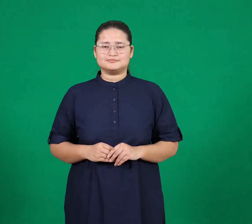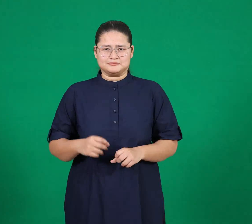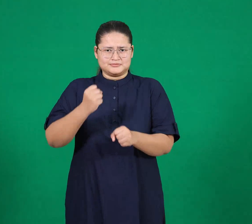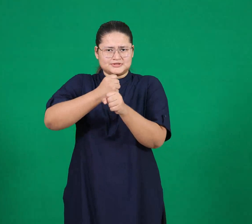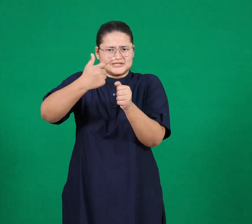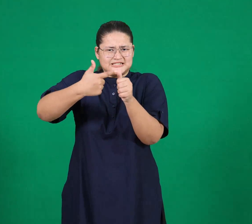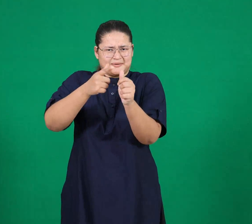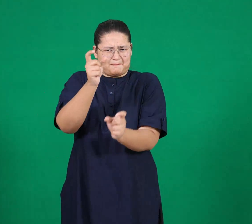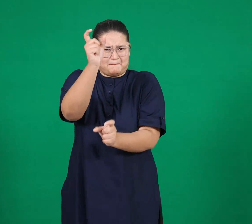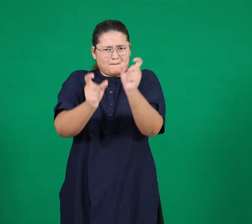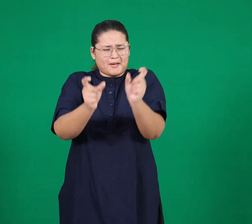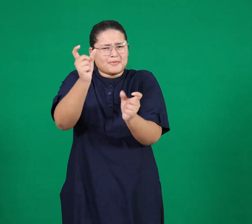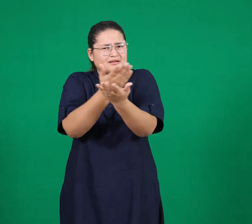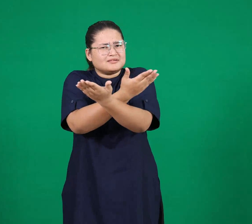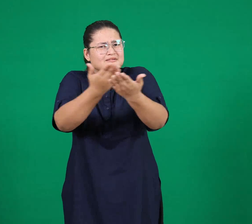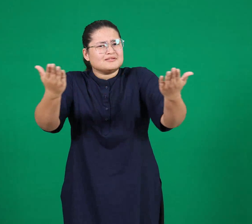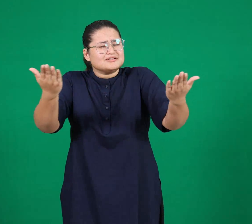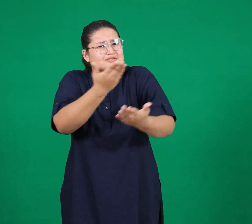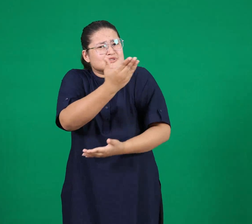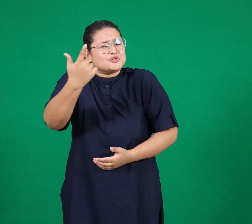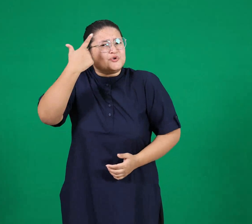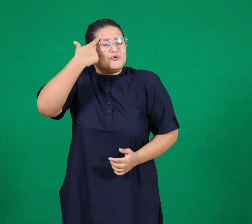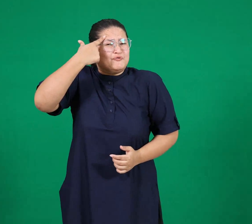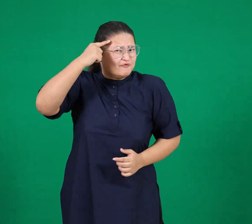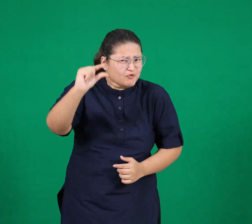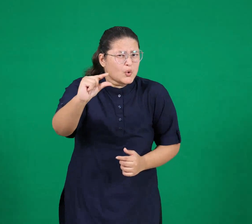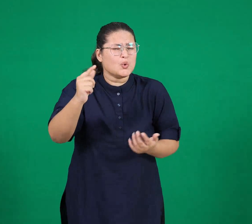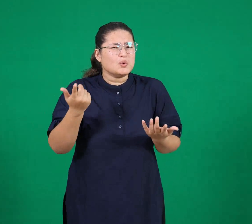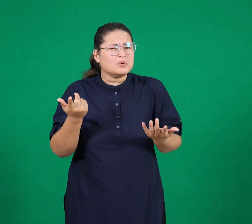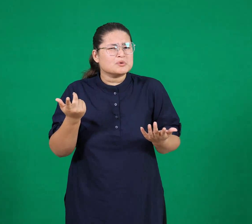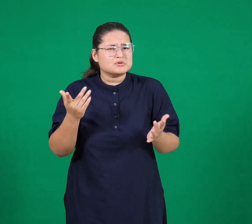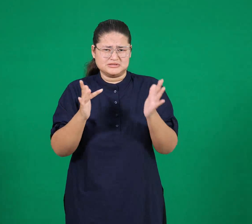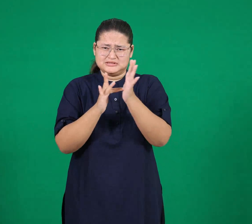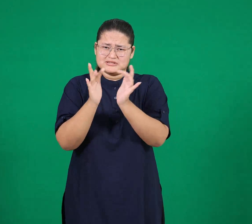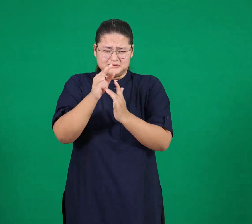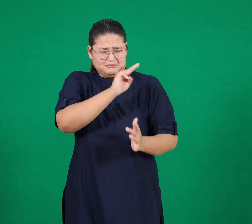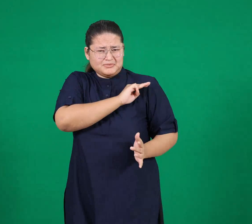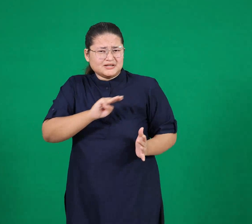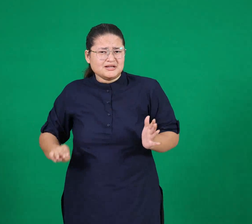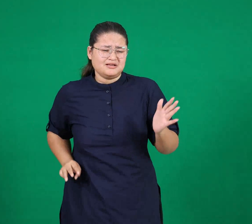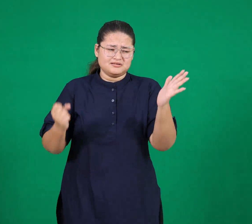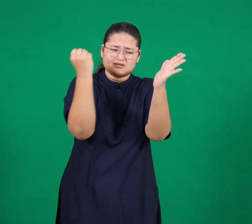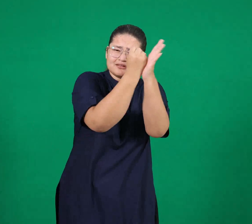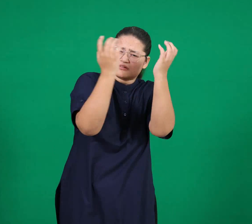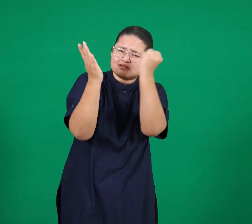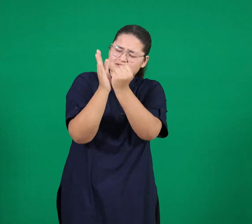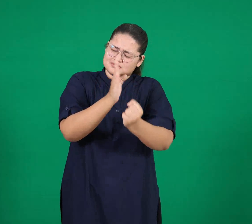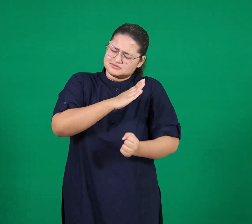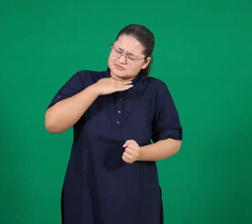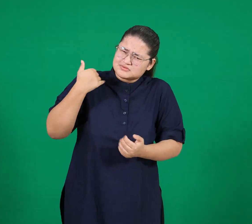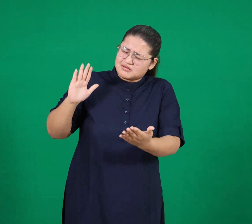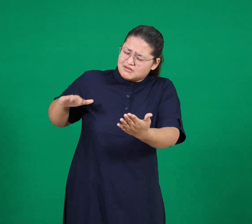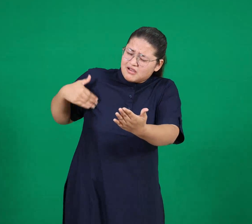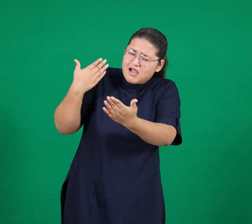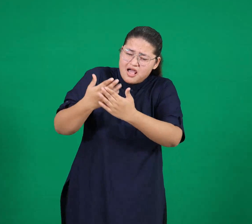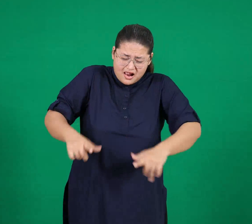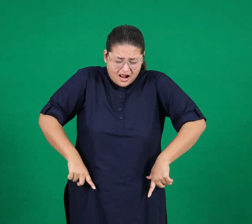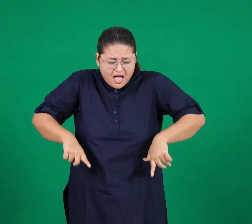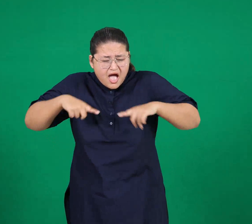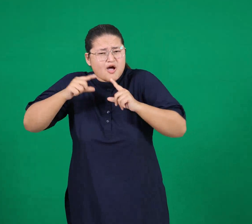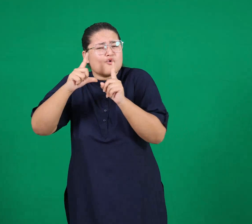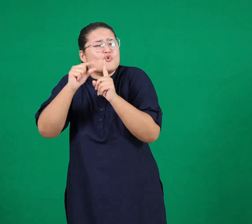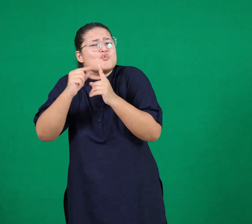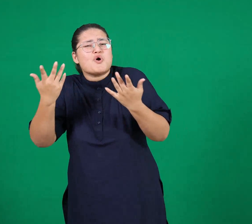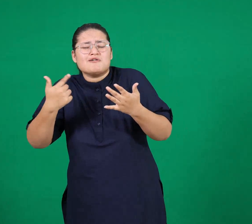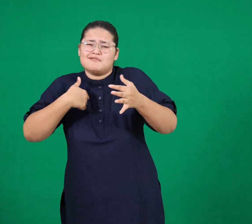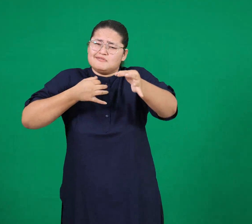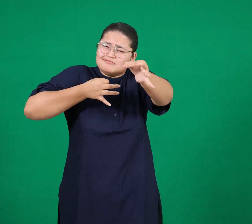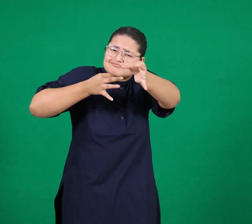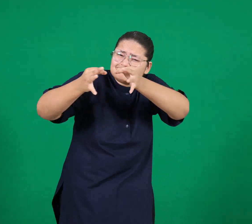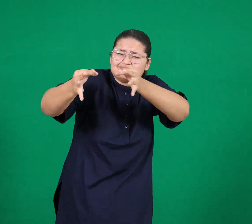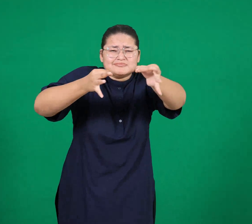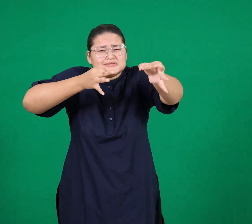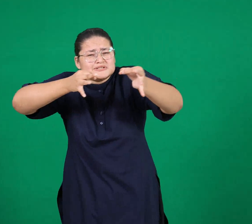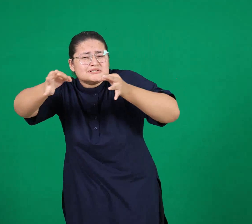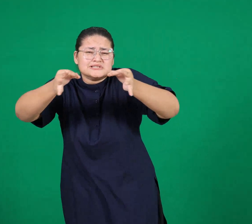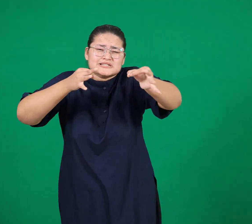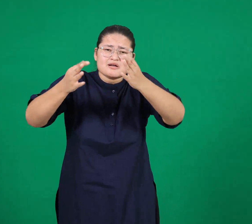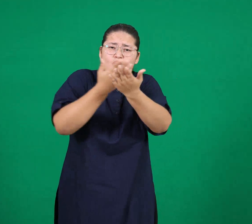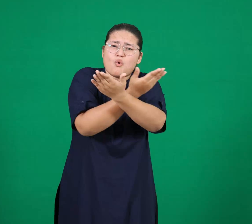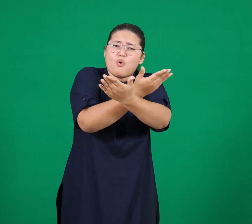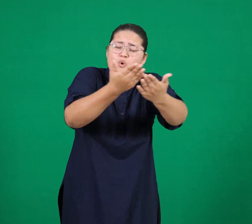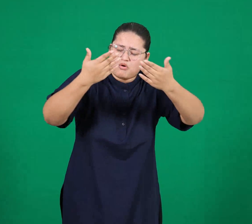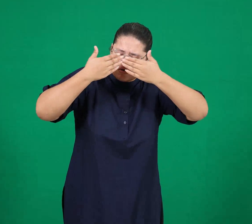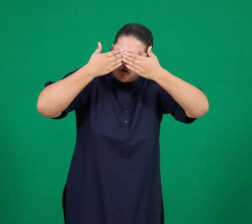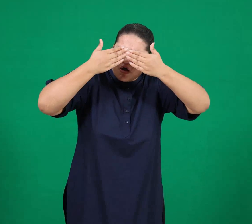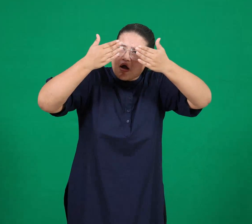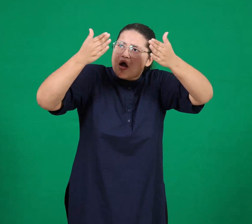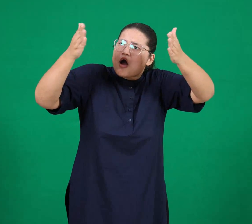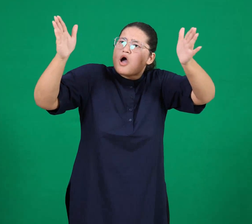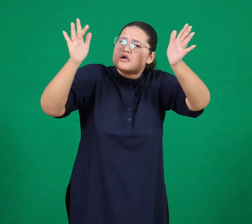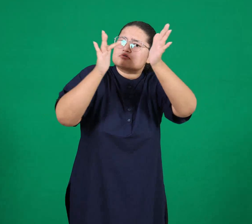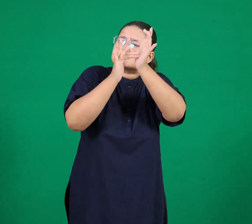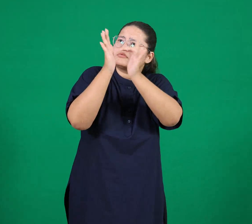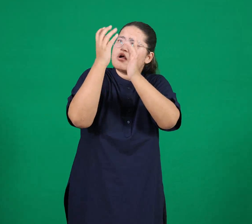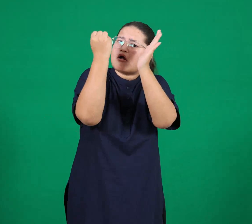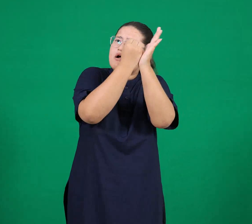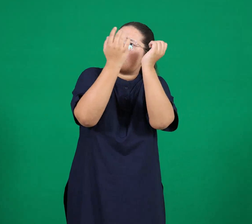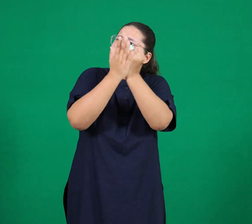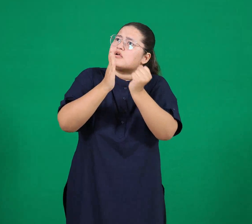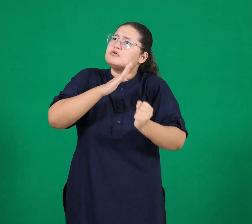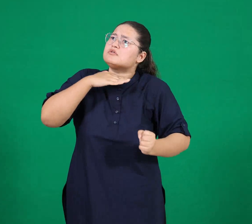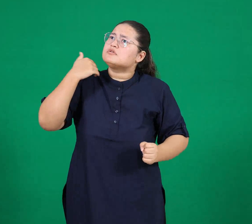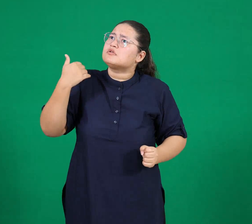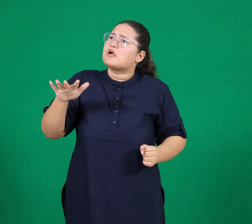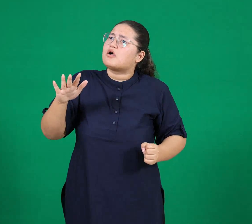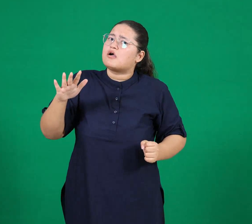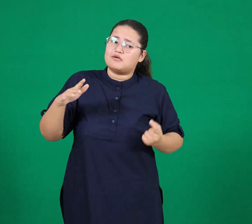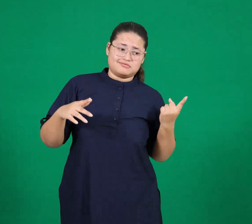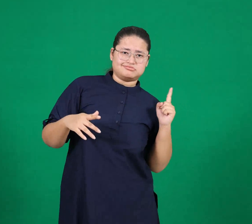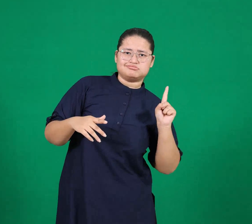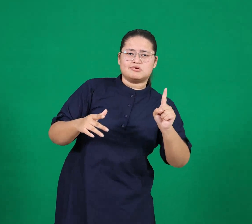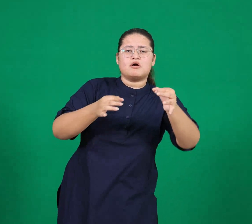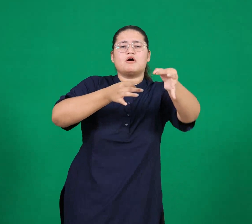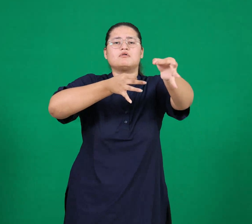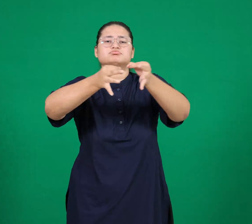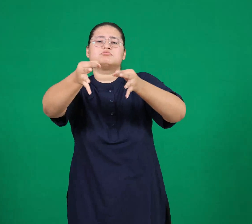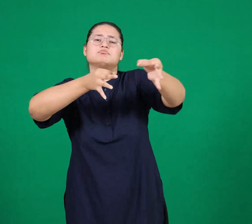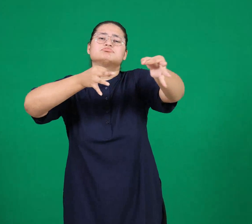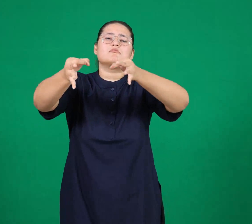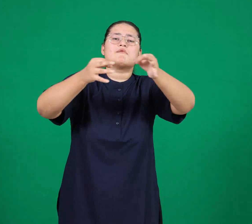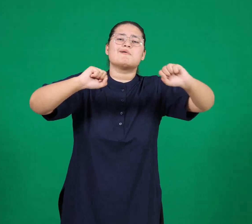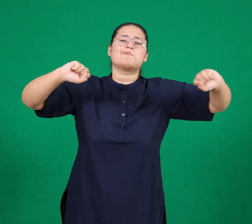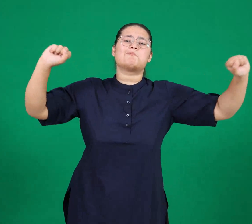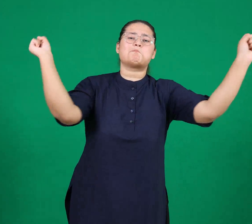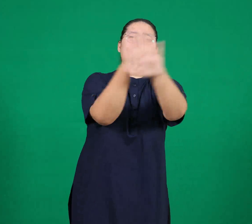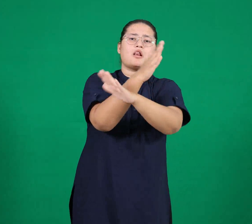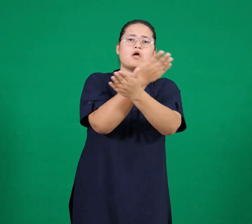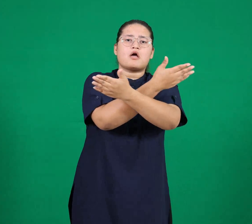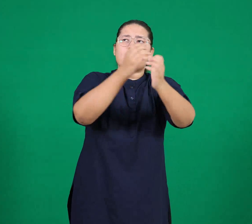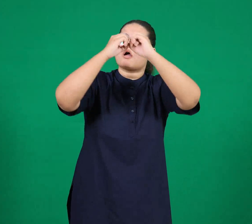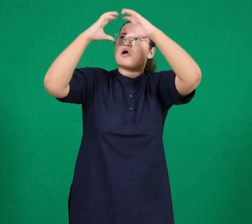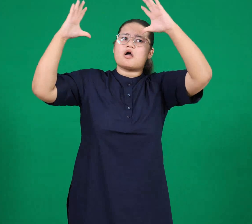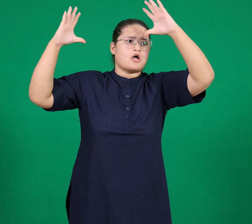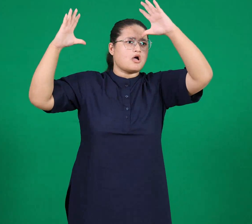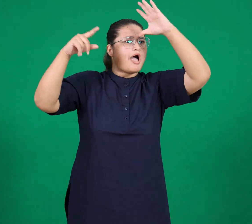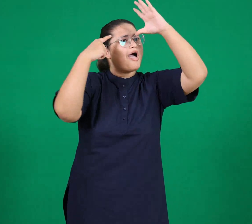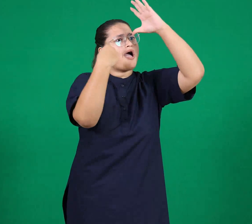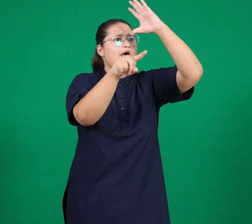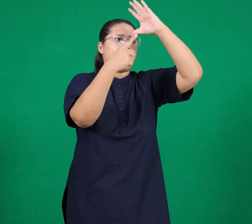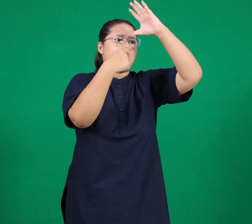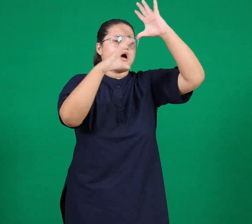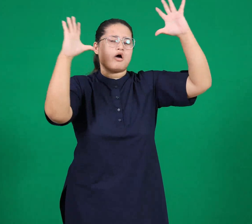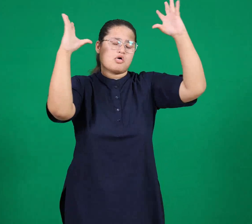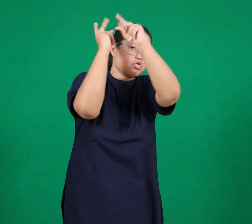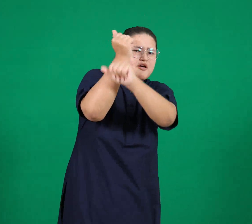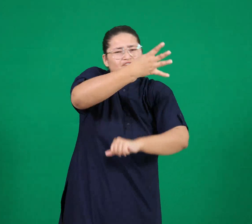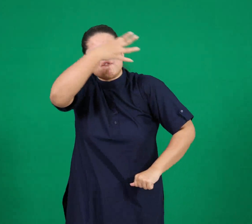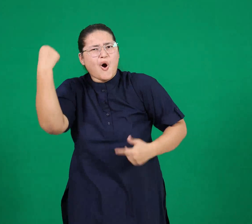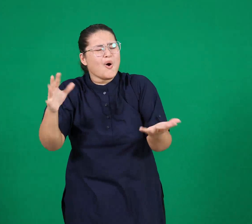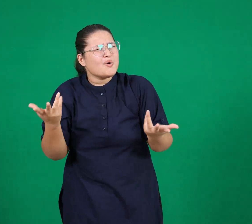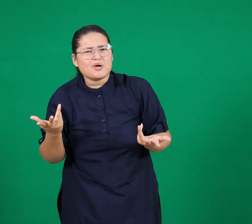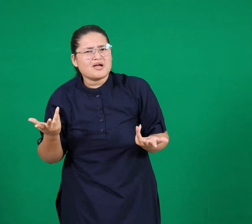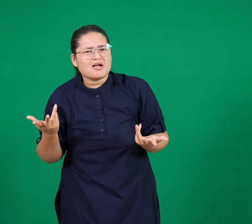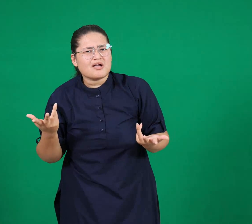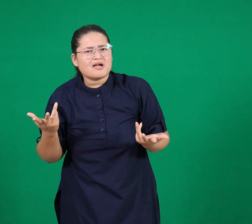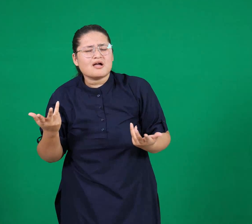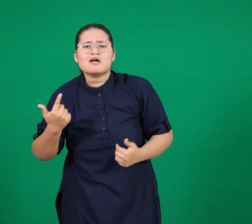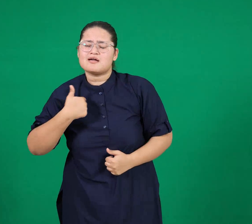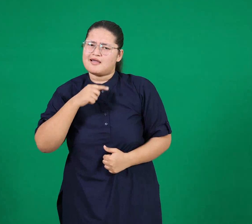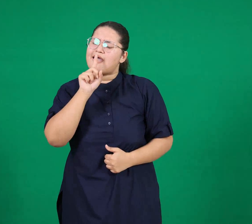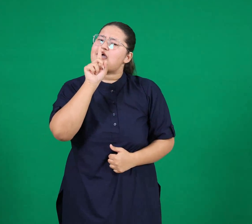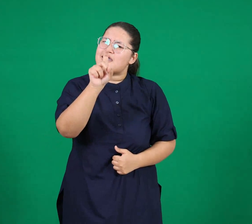O foolish Galatians! Who has bewitched you? Before your very eyes Jesus Christ was clearly portrayed as crucified.